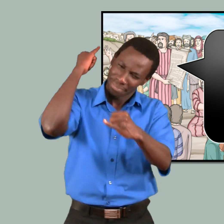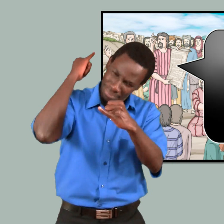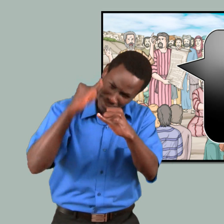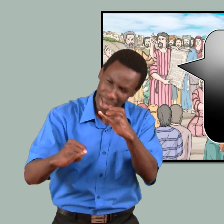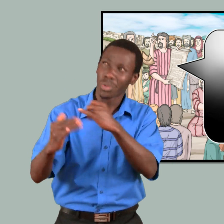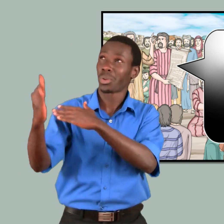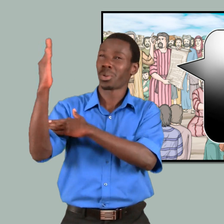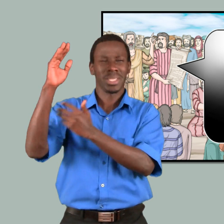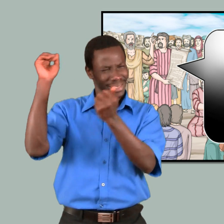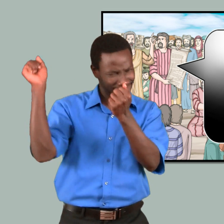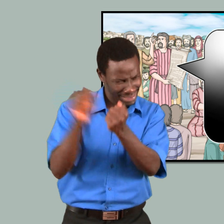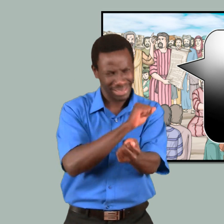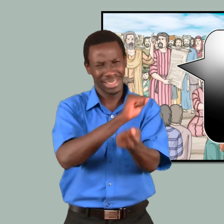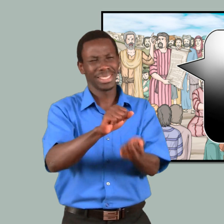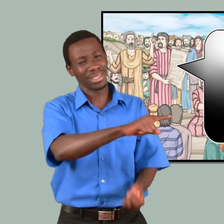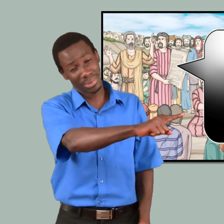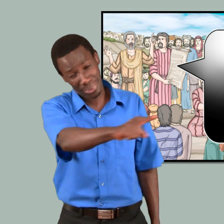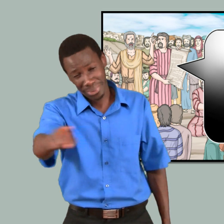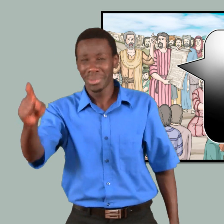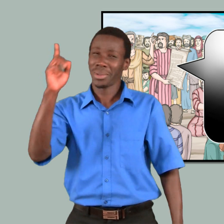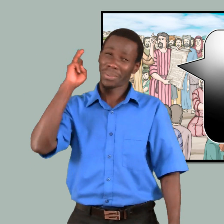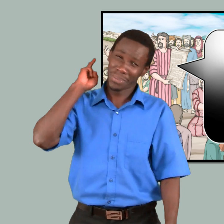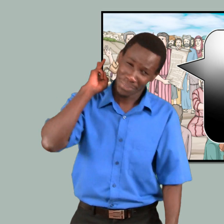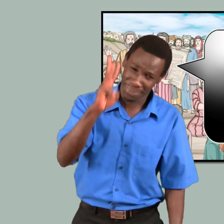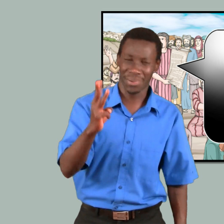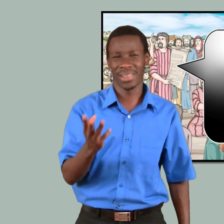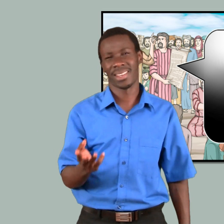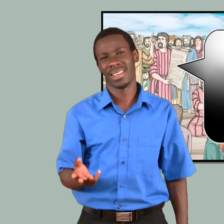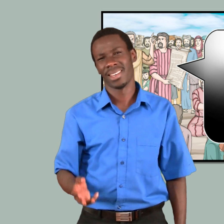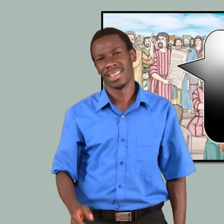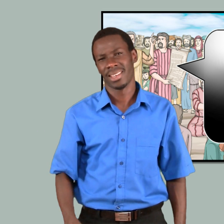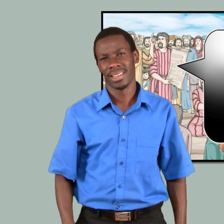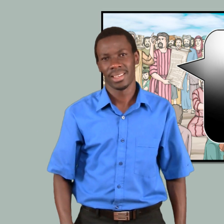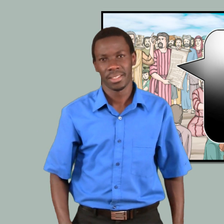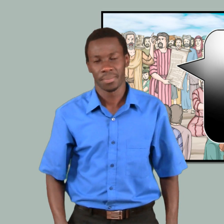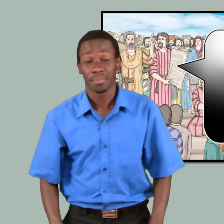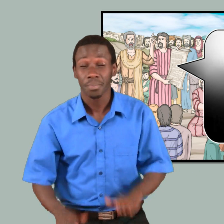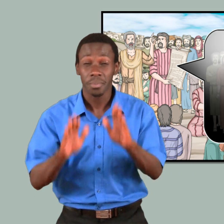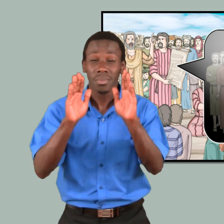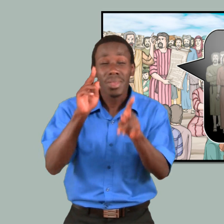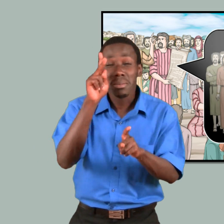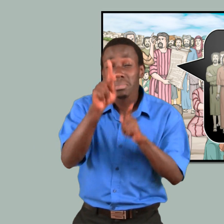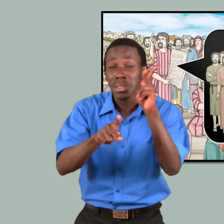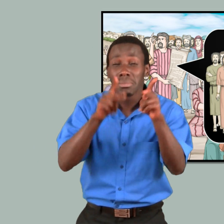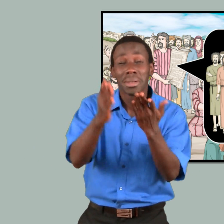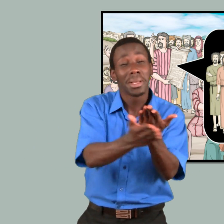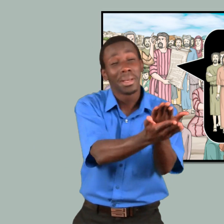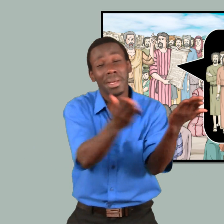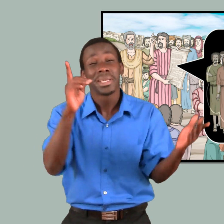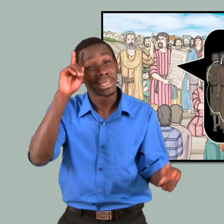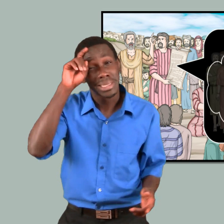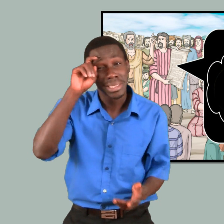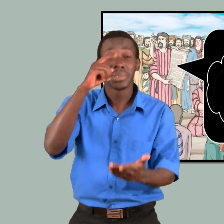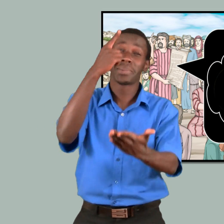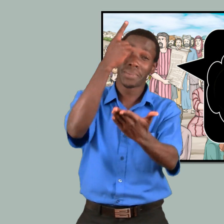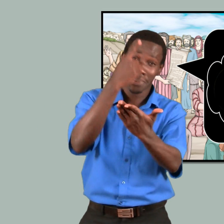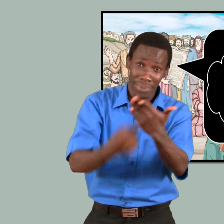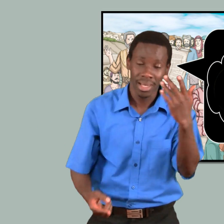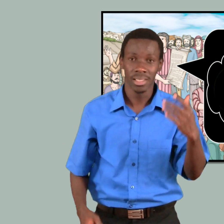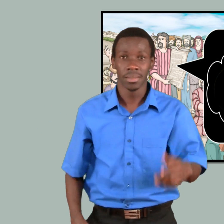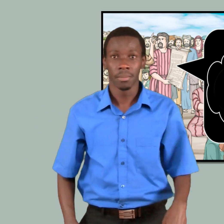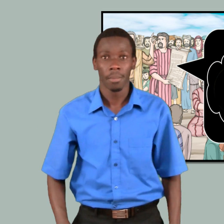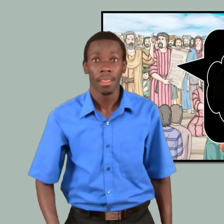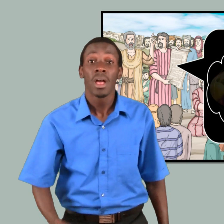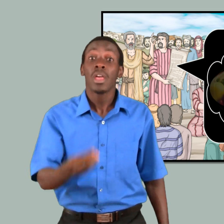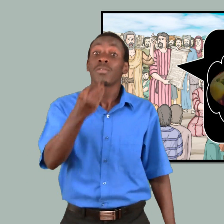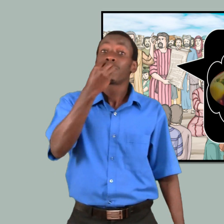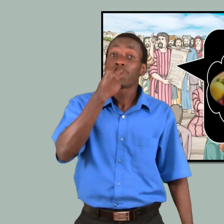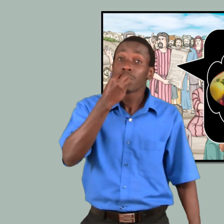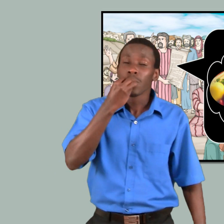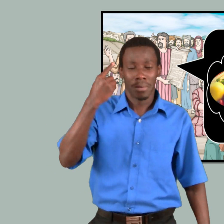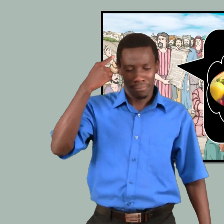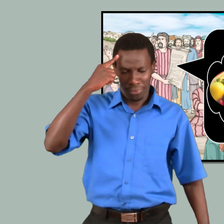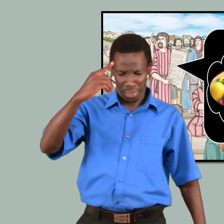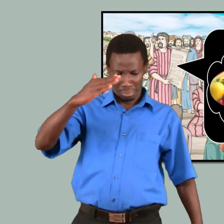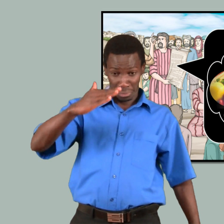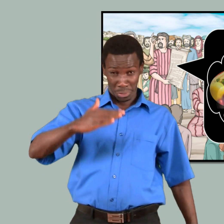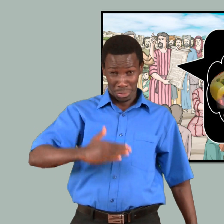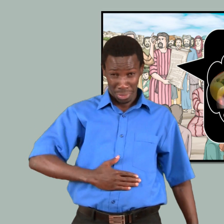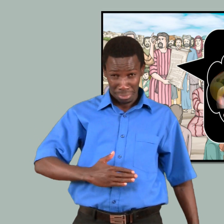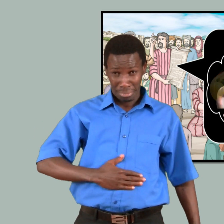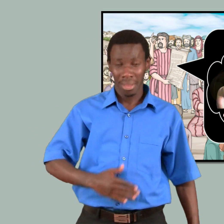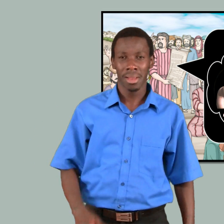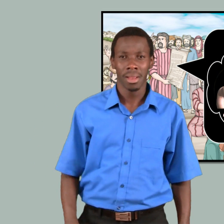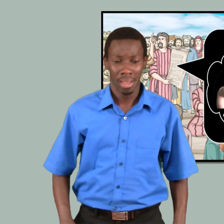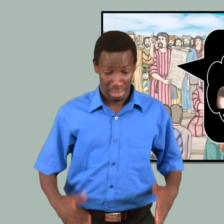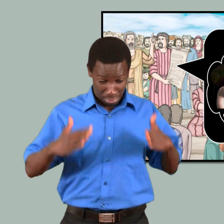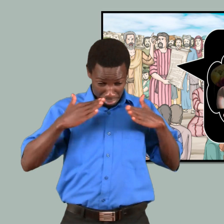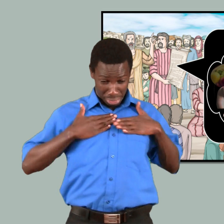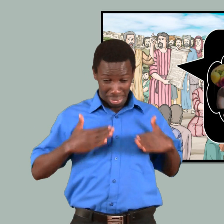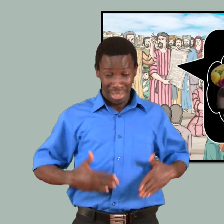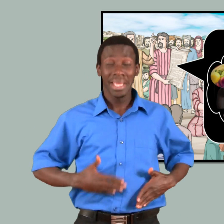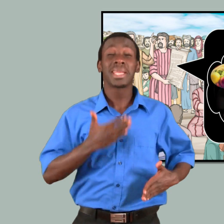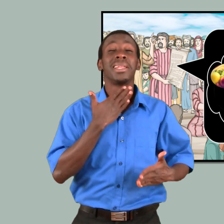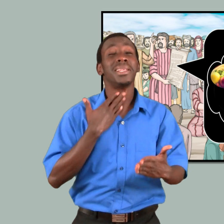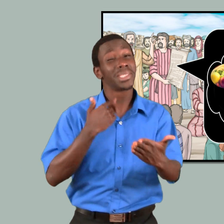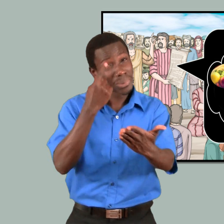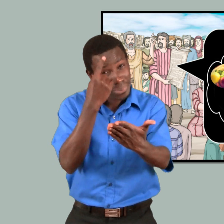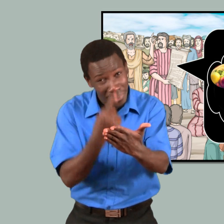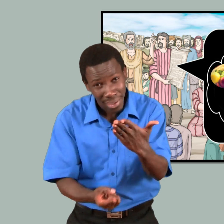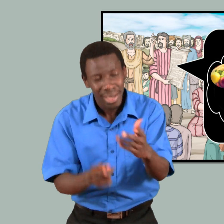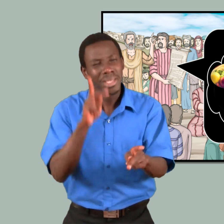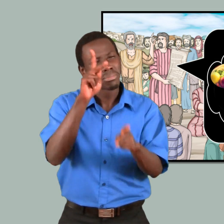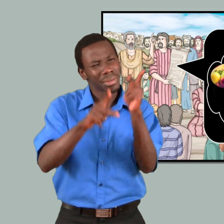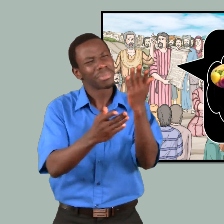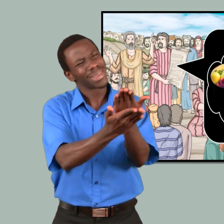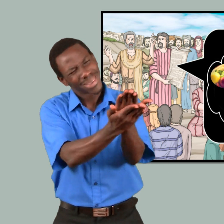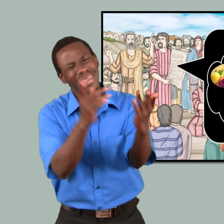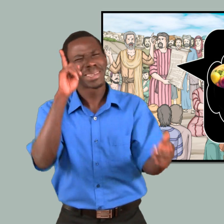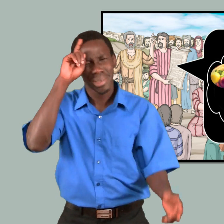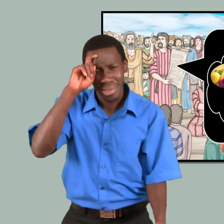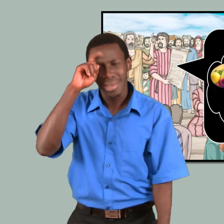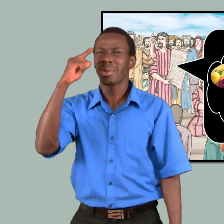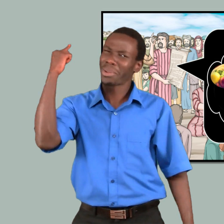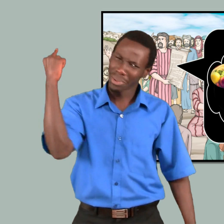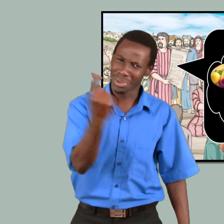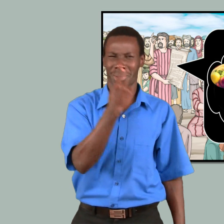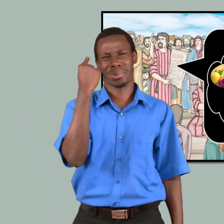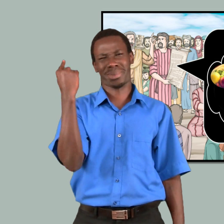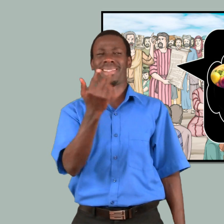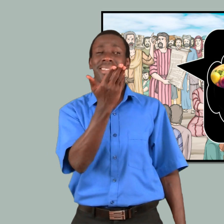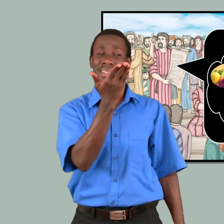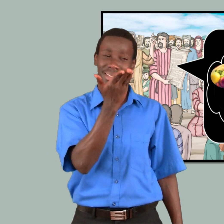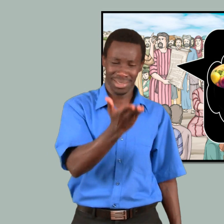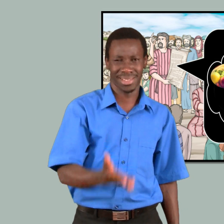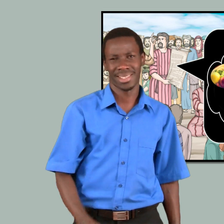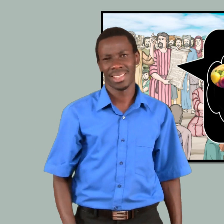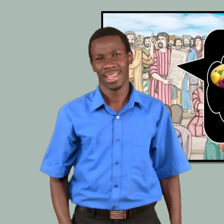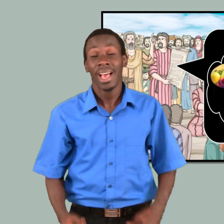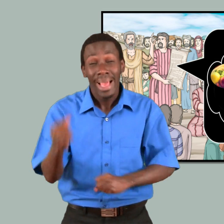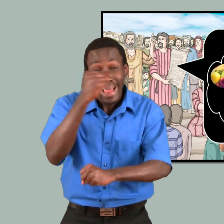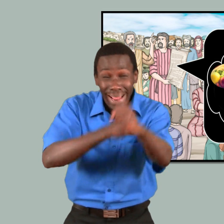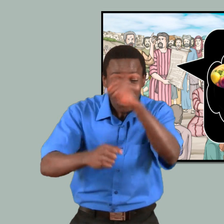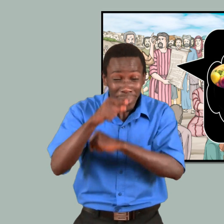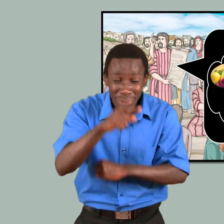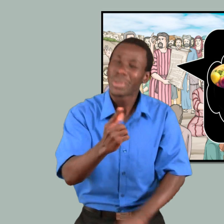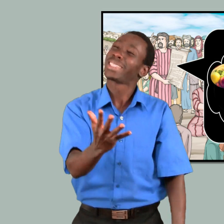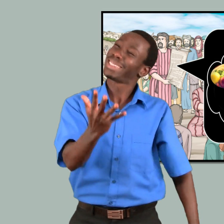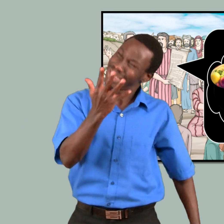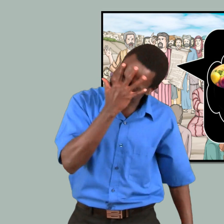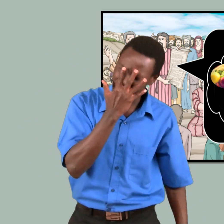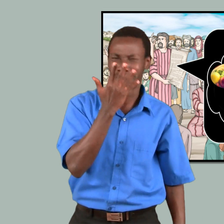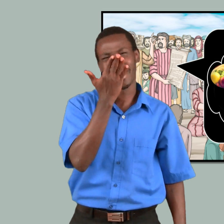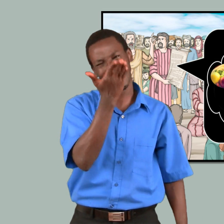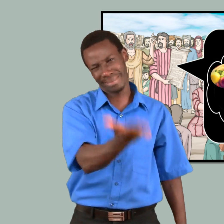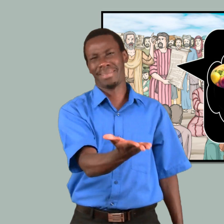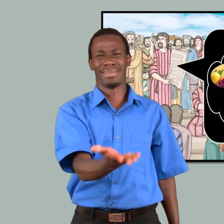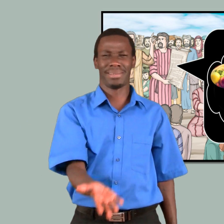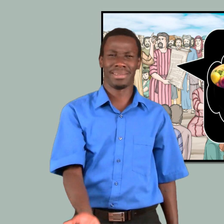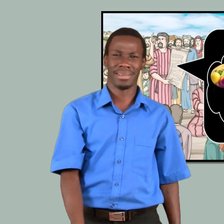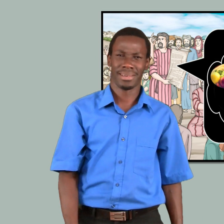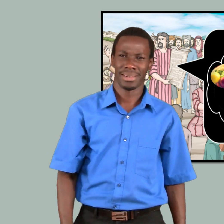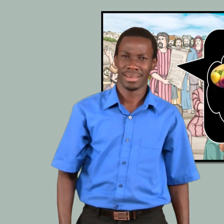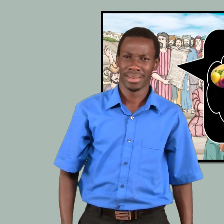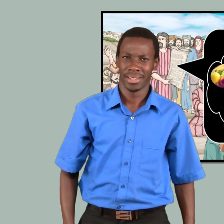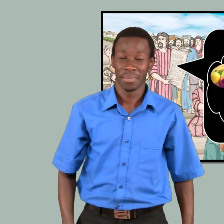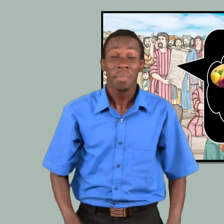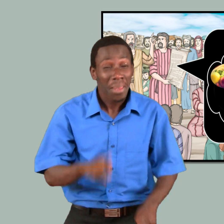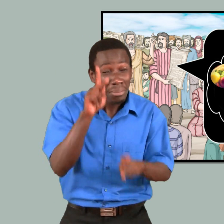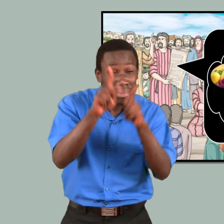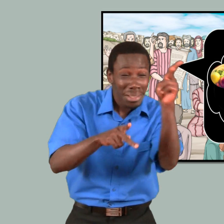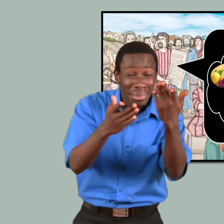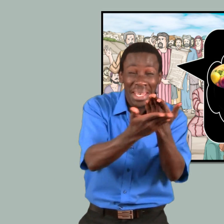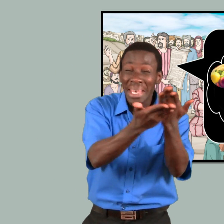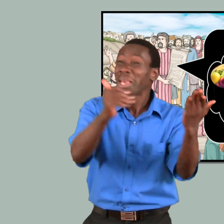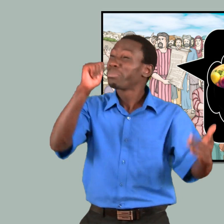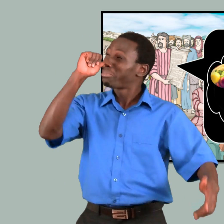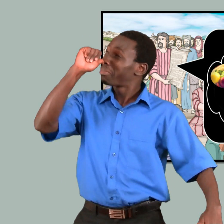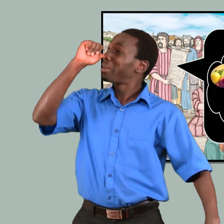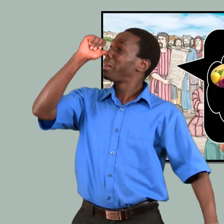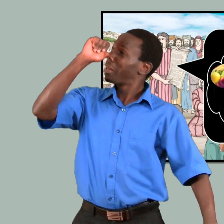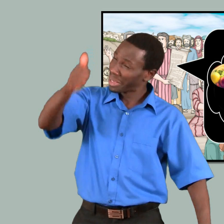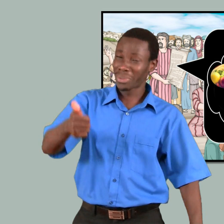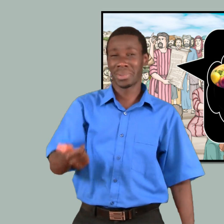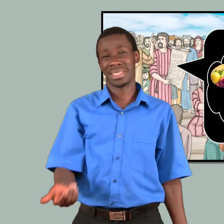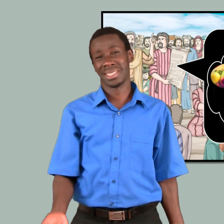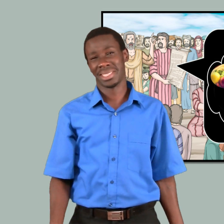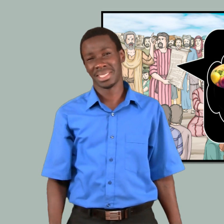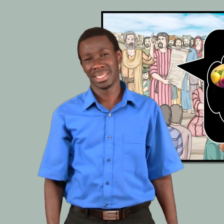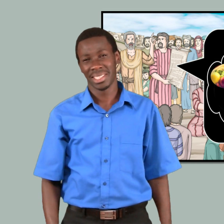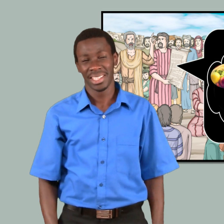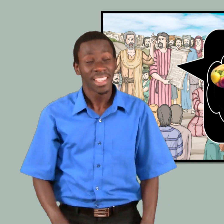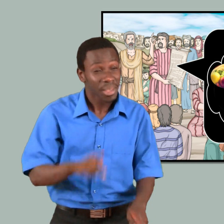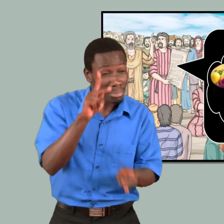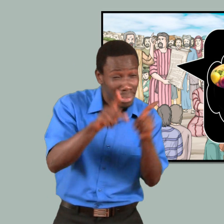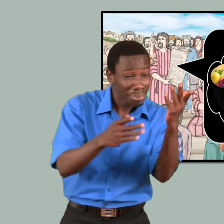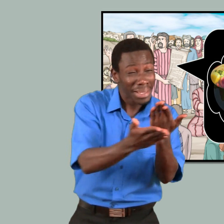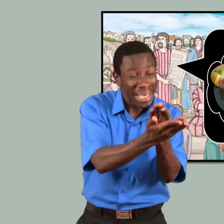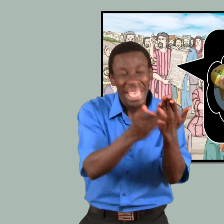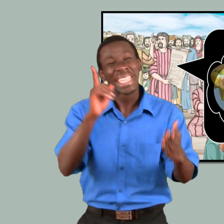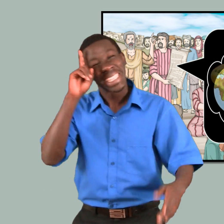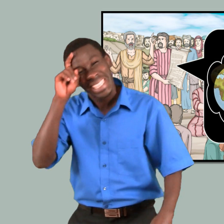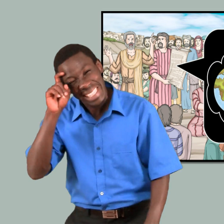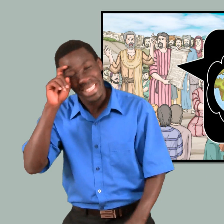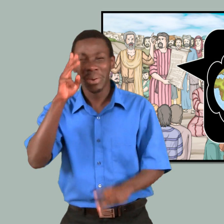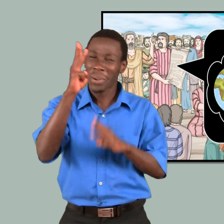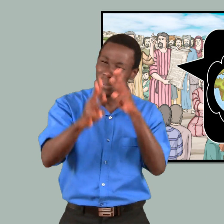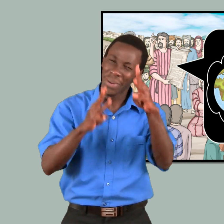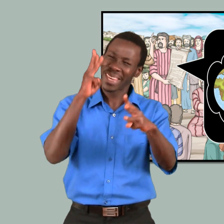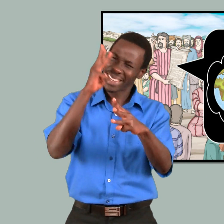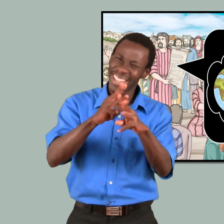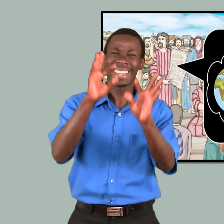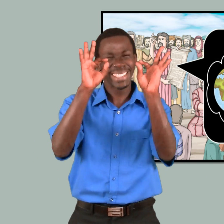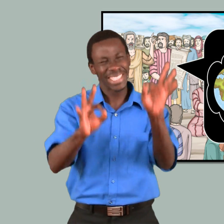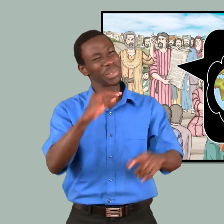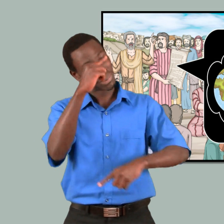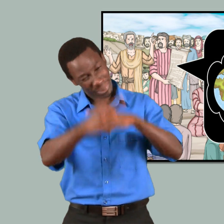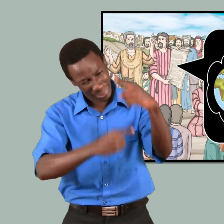Their end is destruction, their god is their belly, and their glory is in their shame.